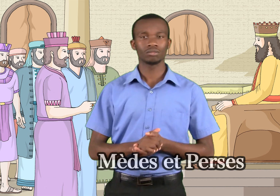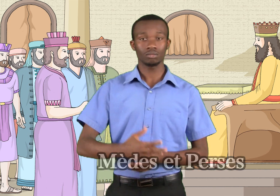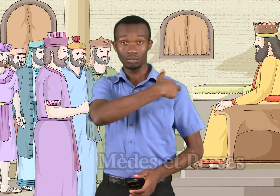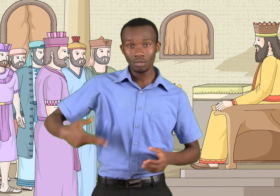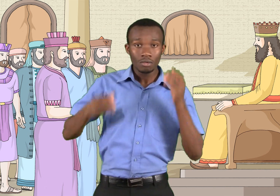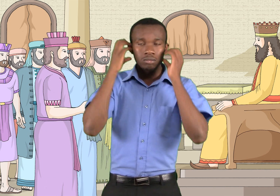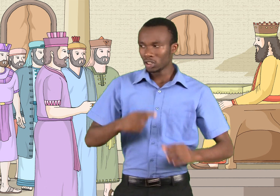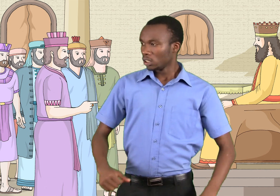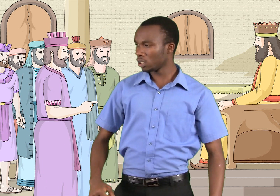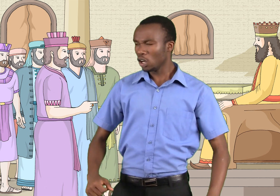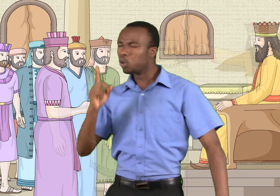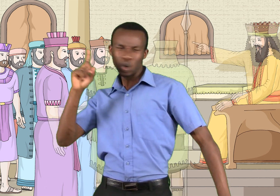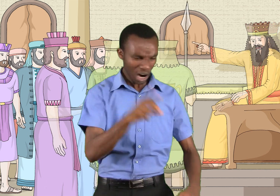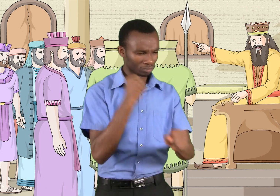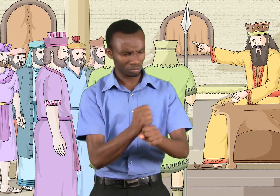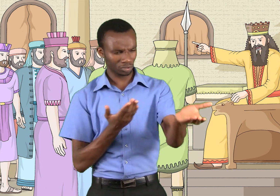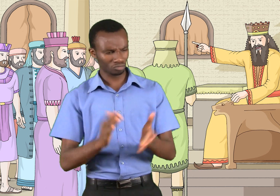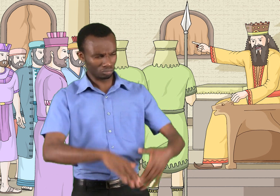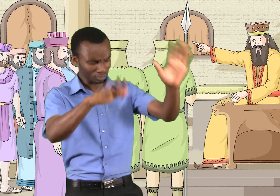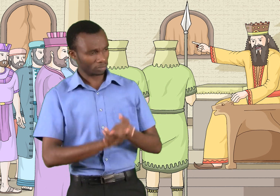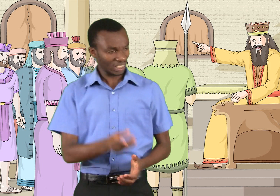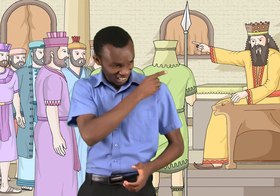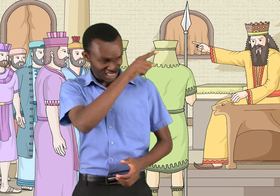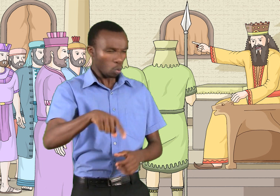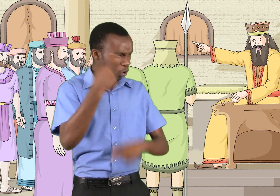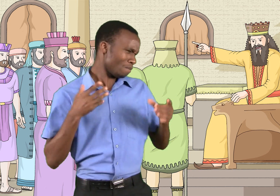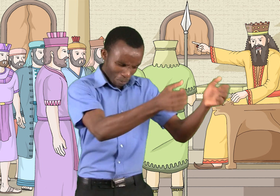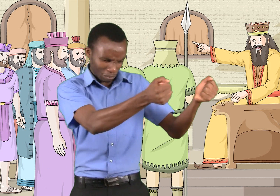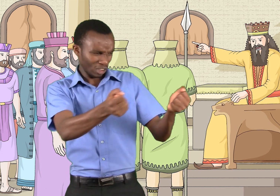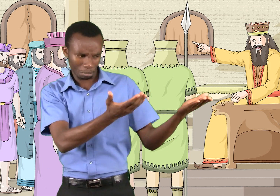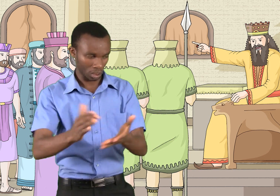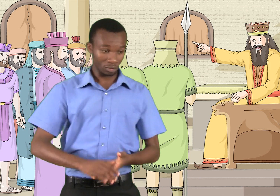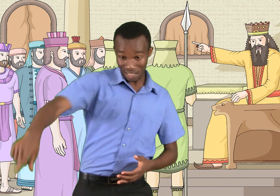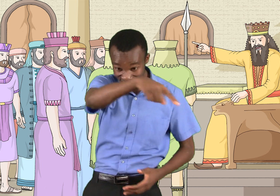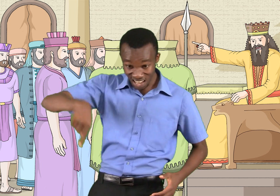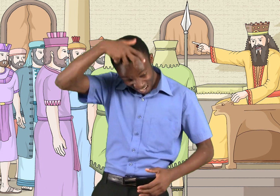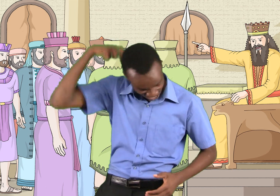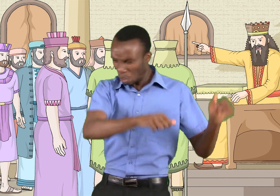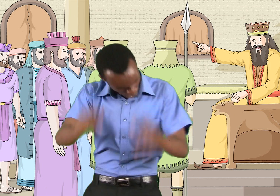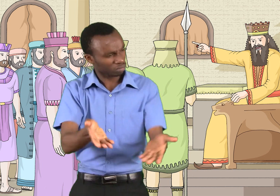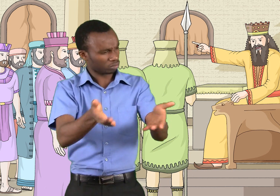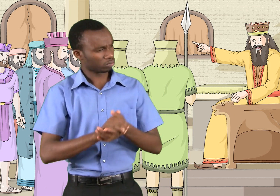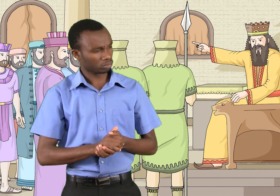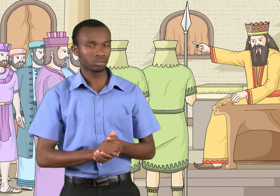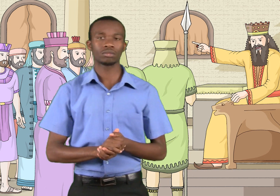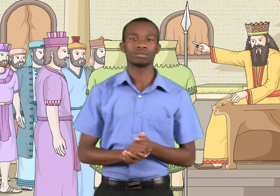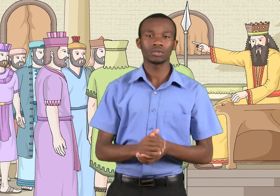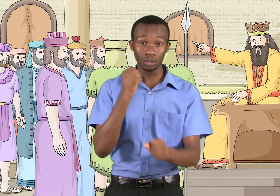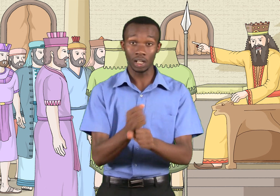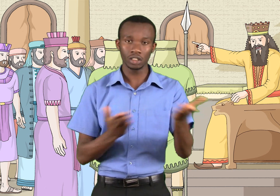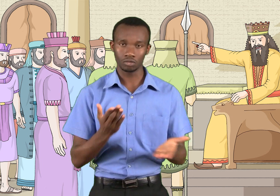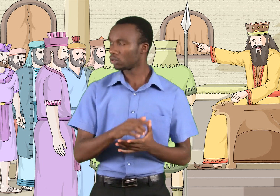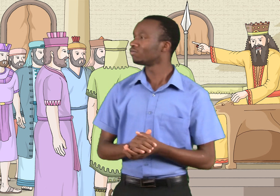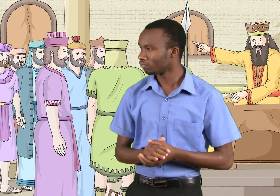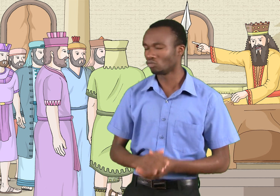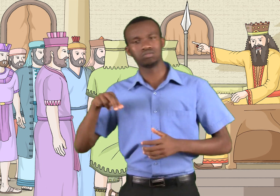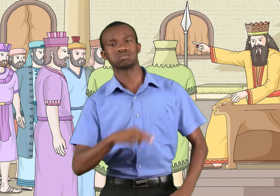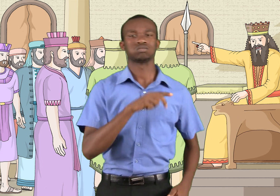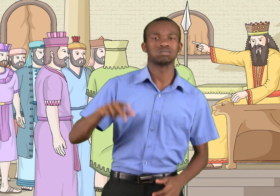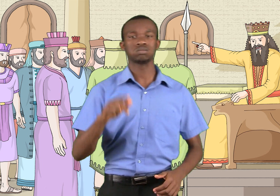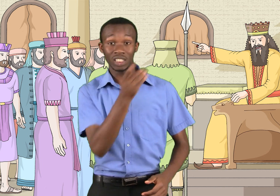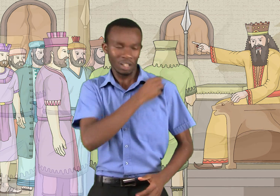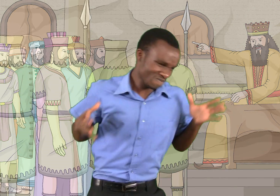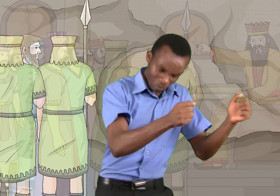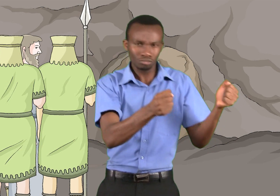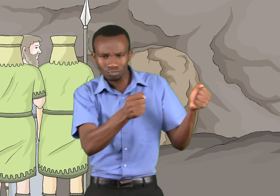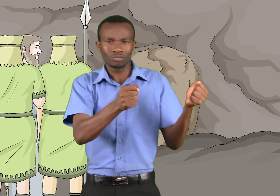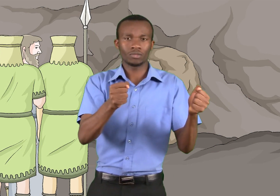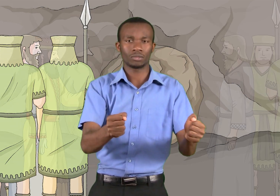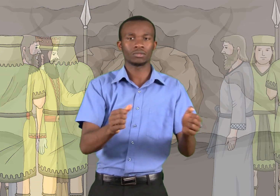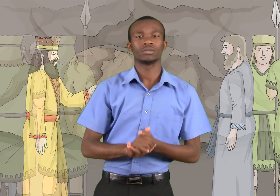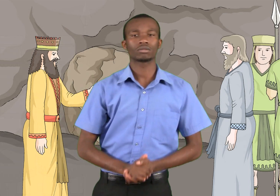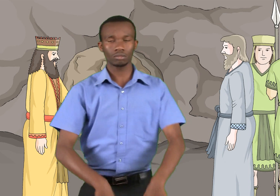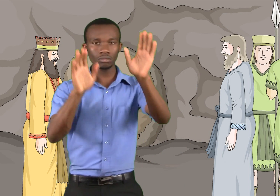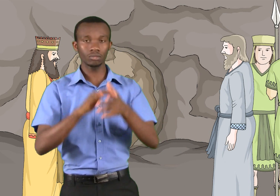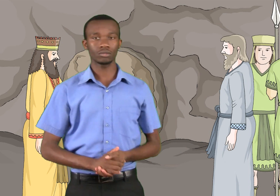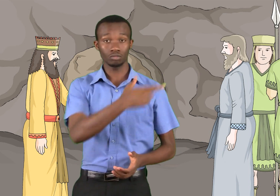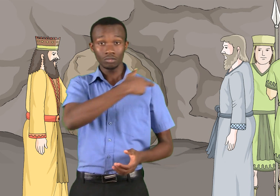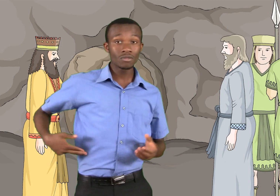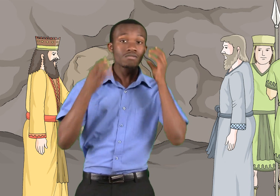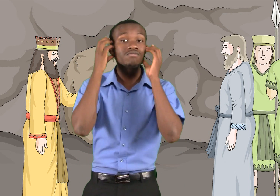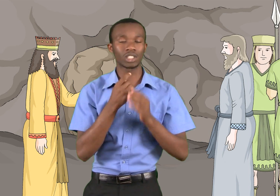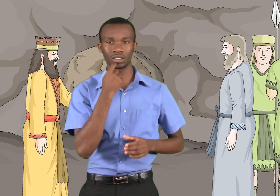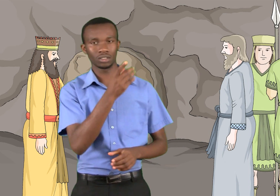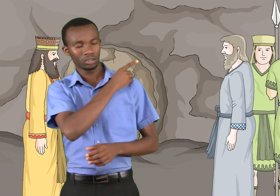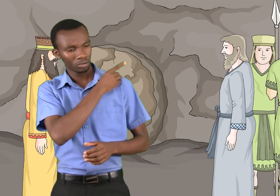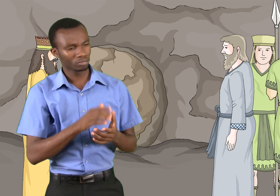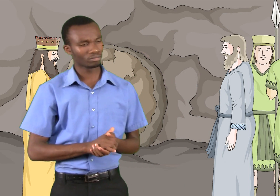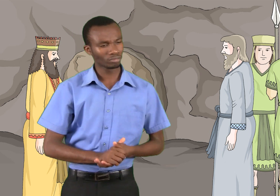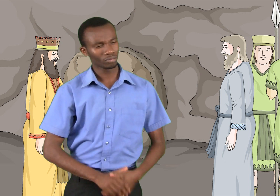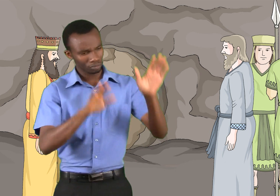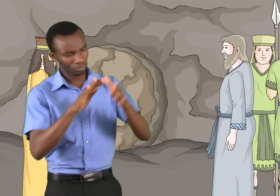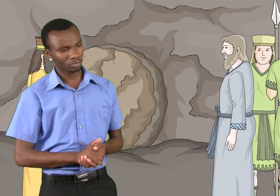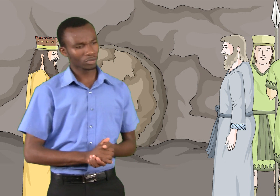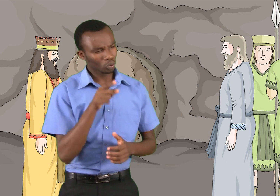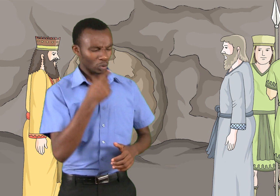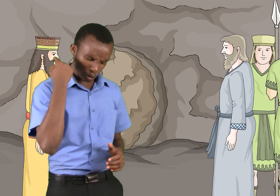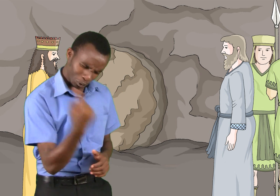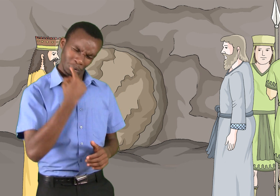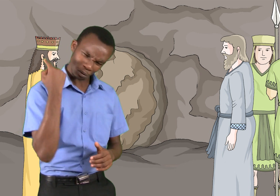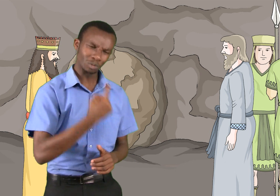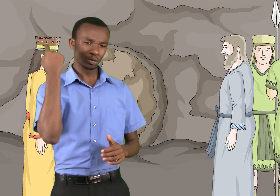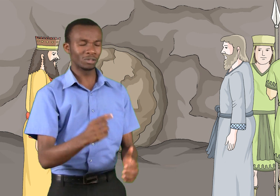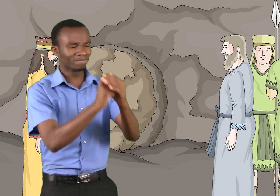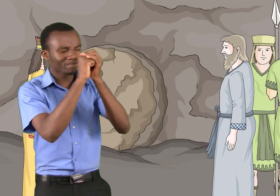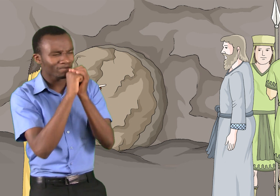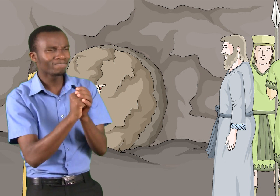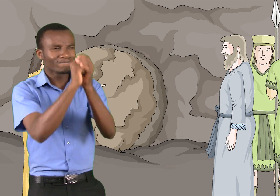So the king gave the order, and they brought Daniel and threw him into the den of lions.